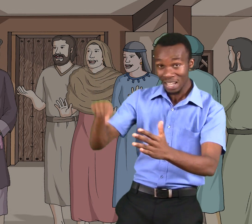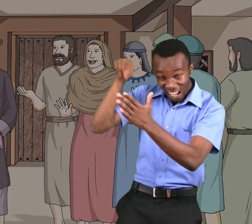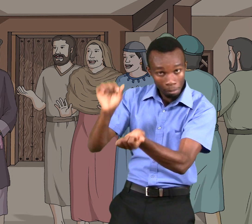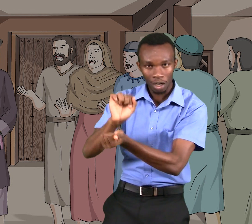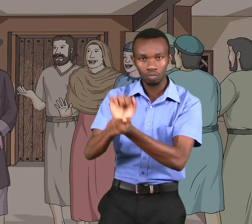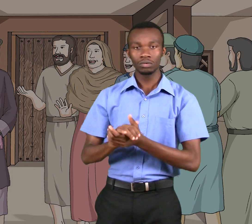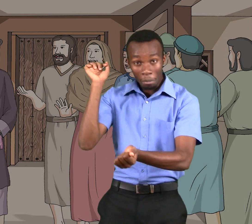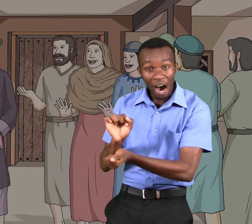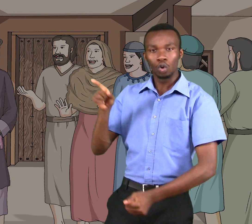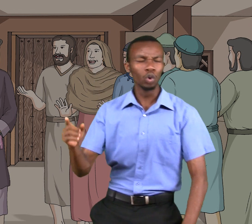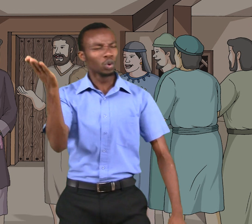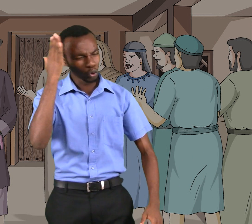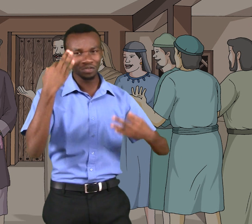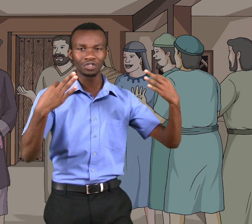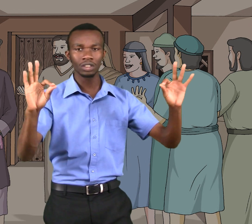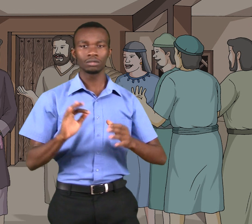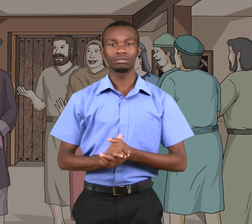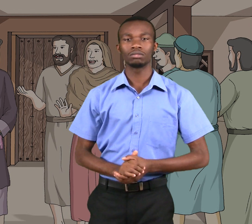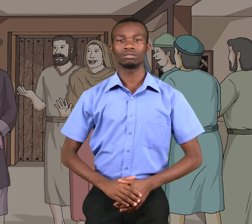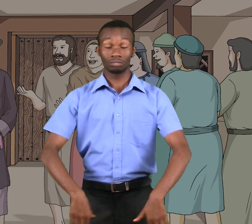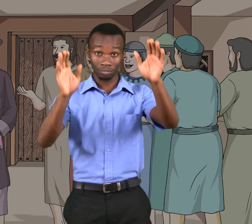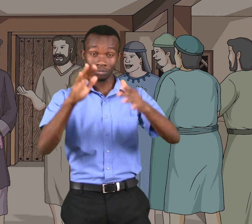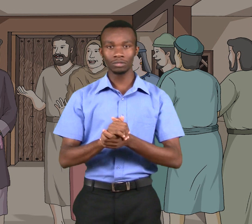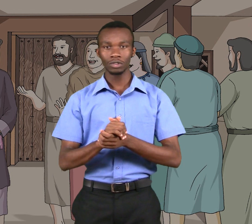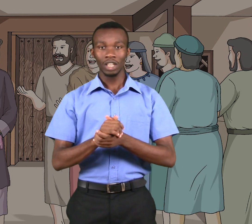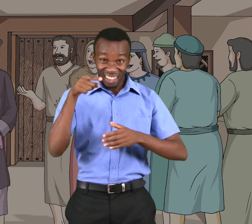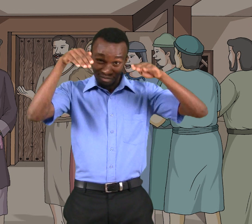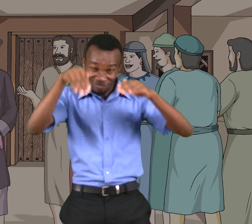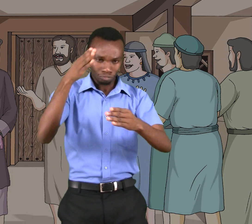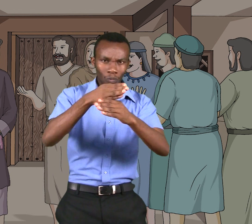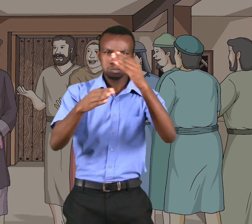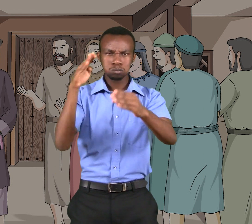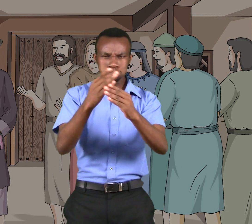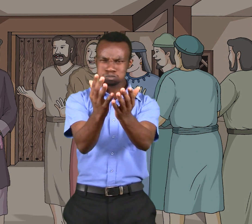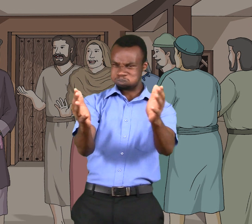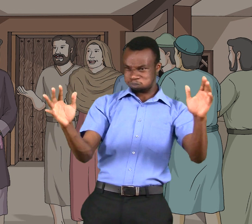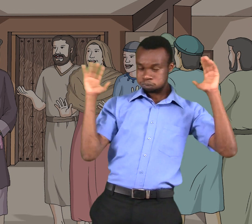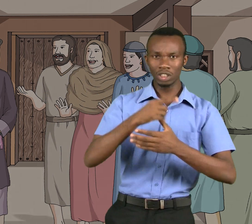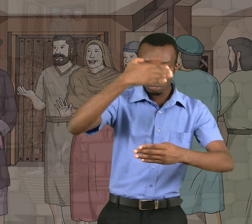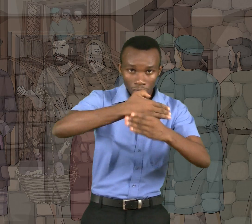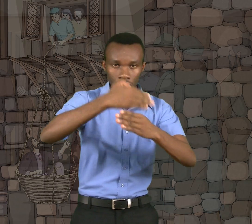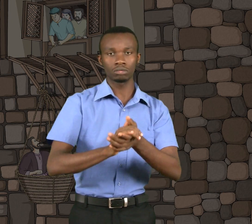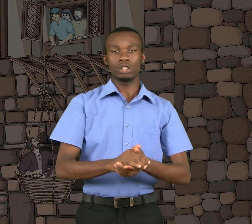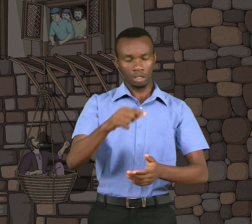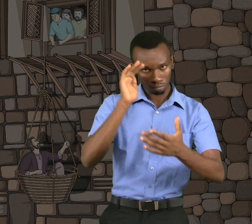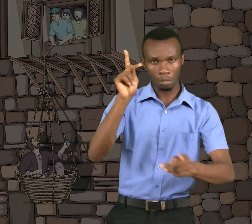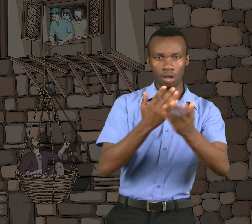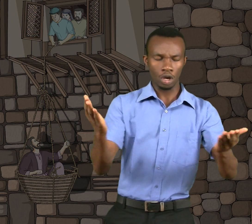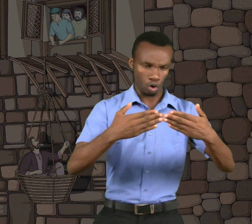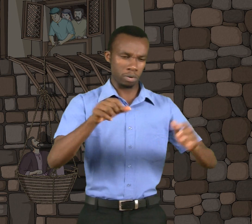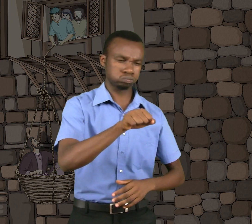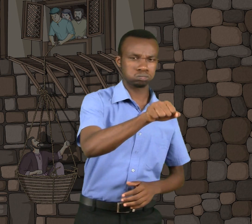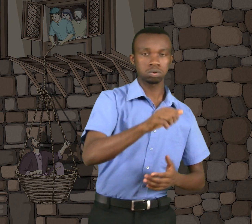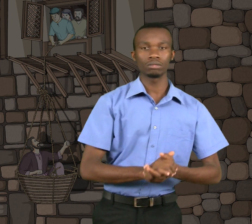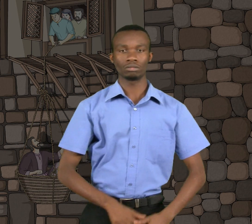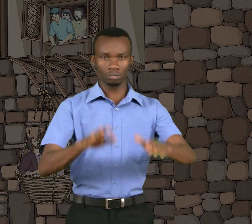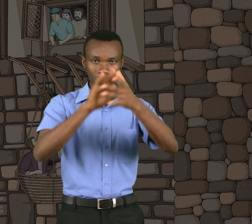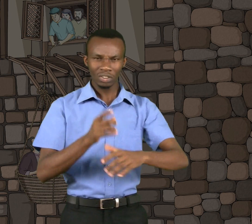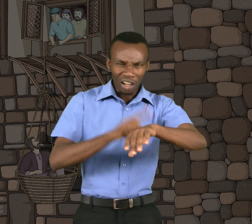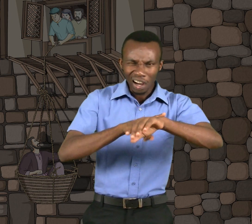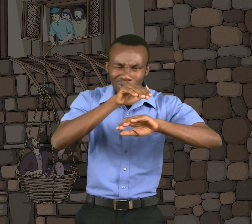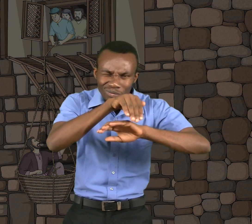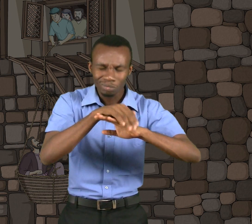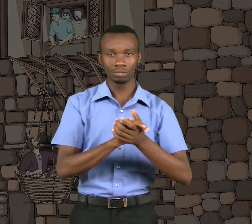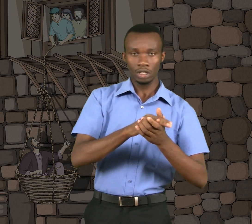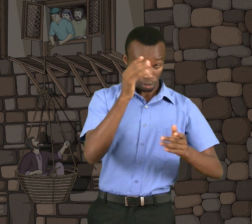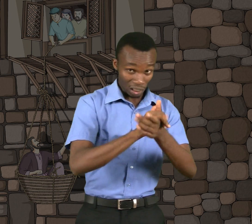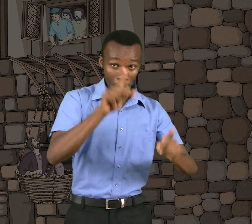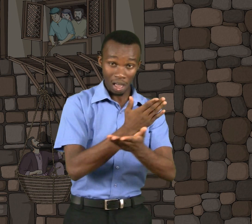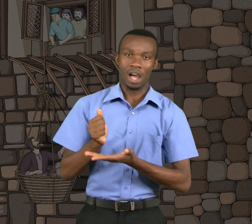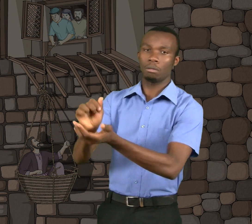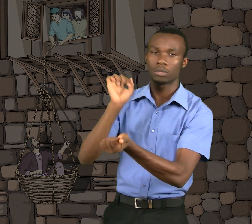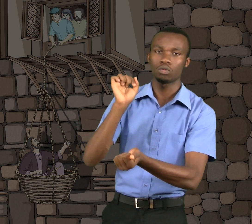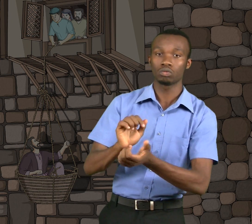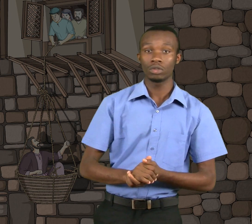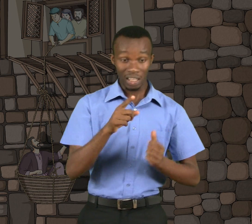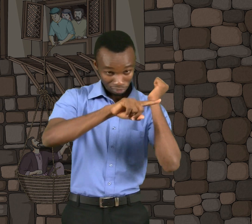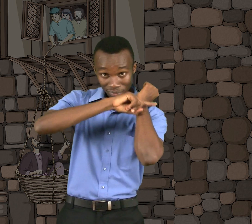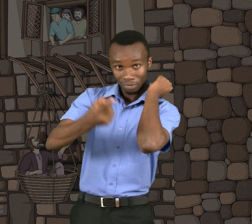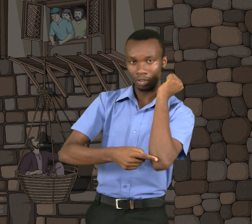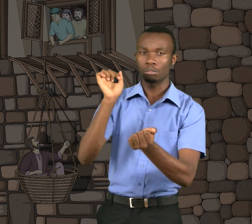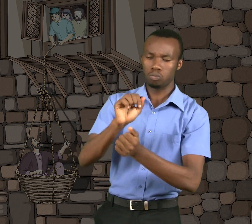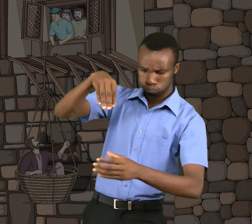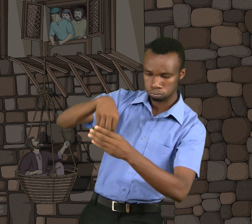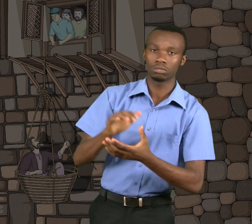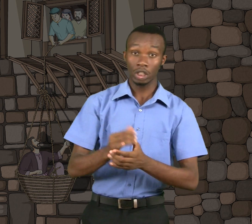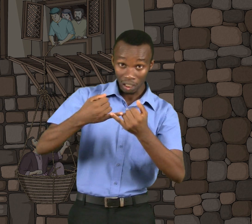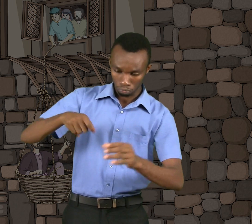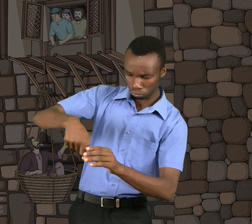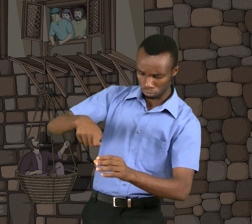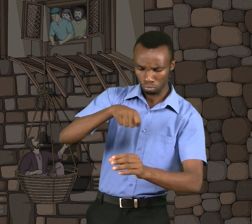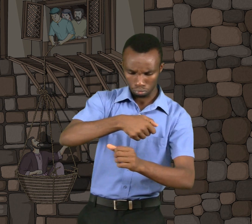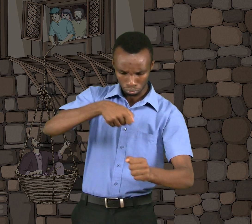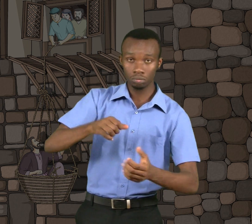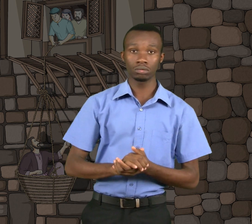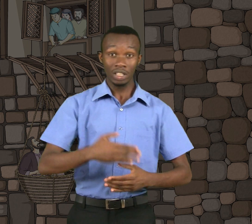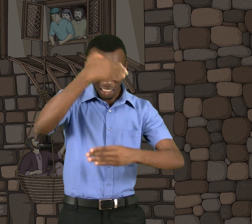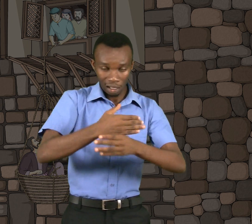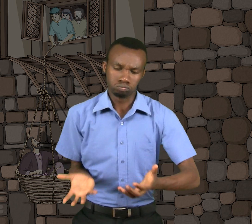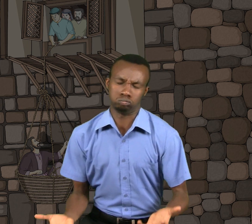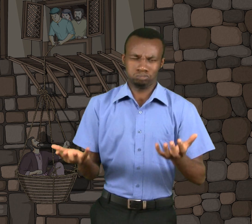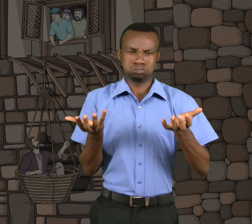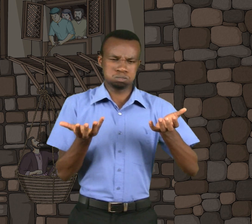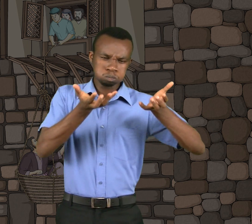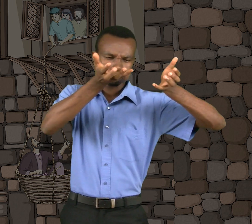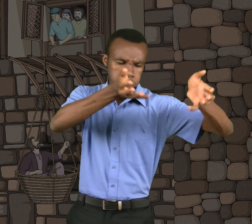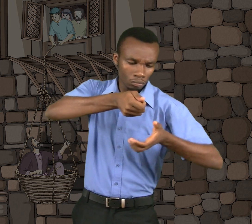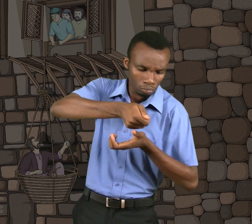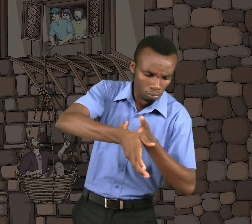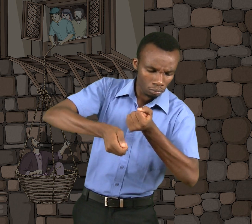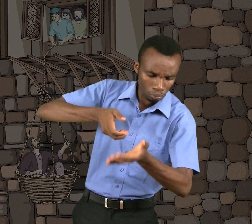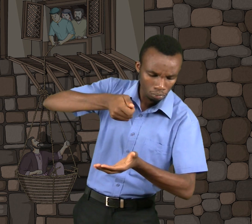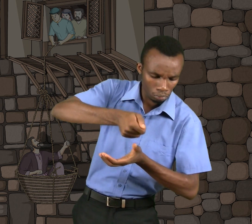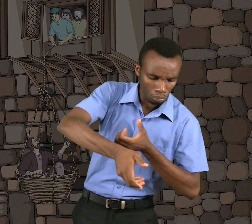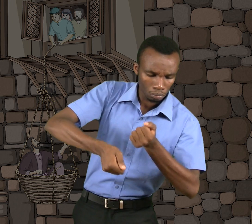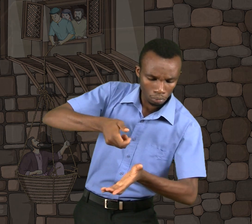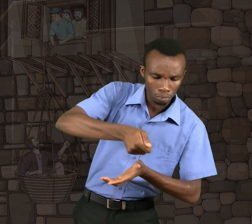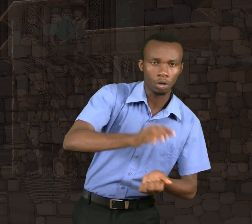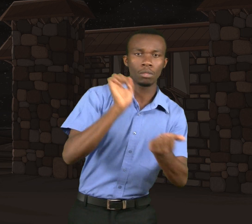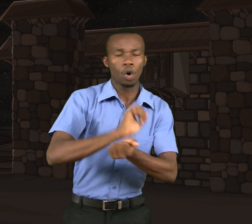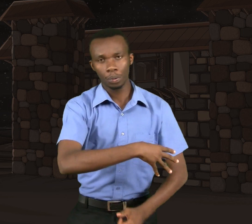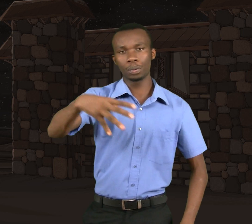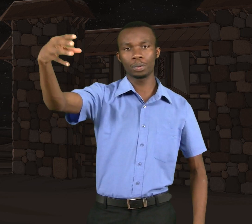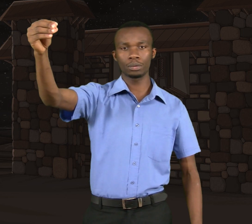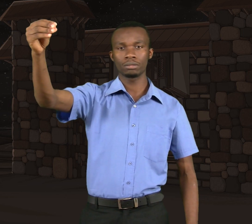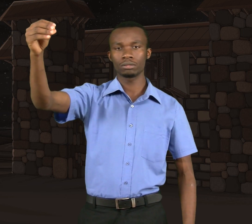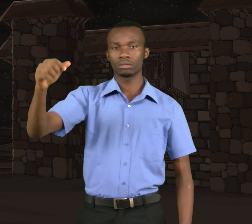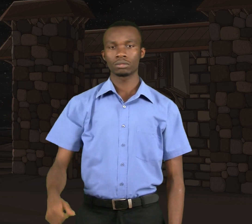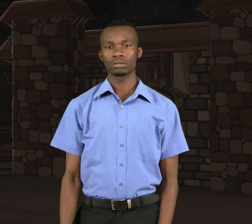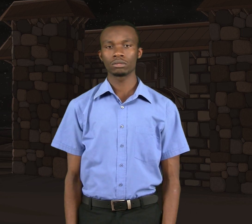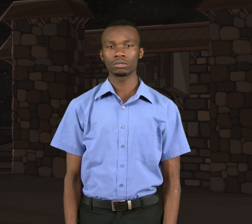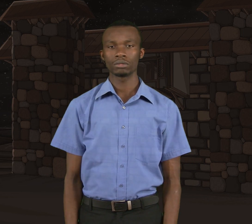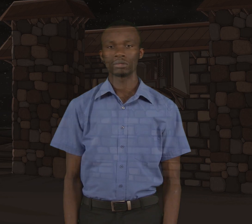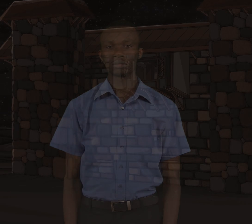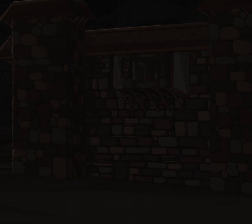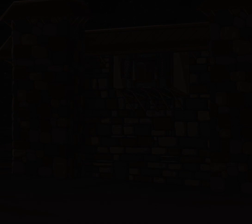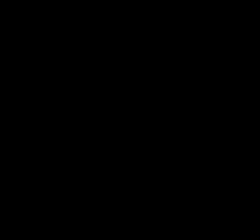One night, however, his disciples took him and lowered him in a basket through a window in the wall.